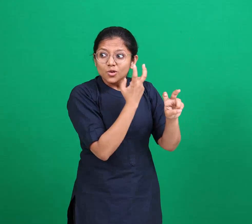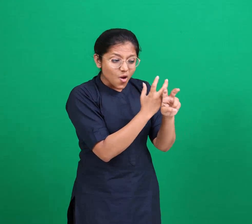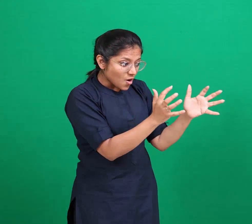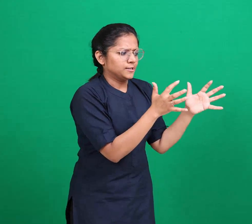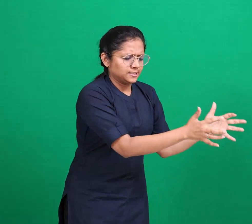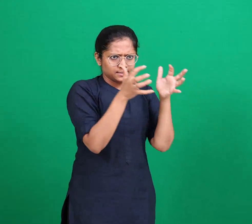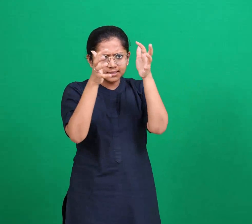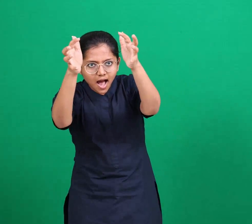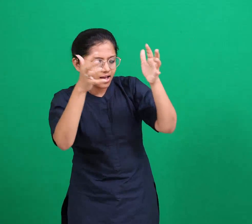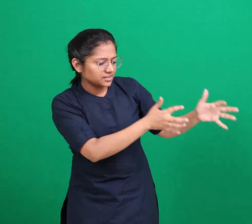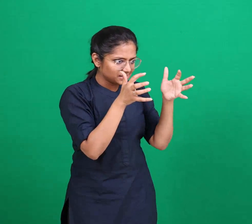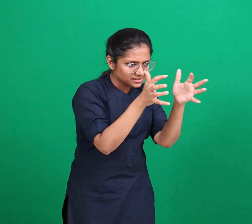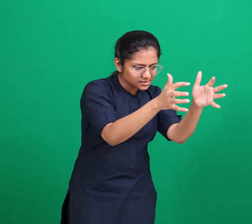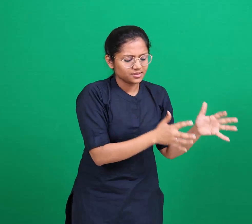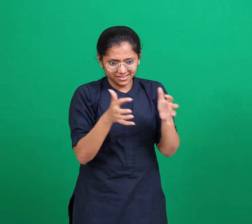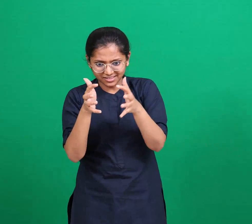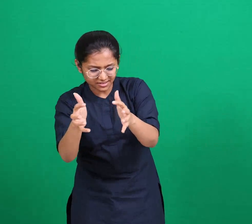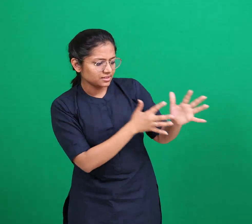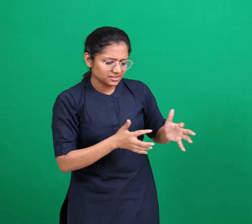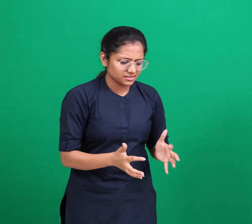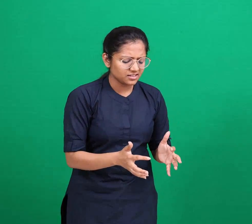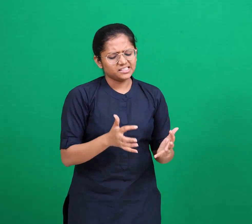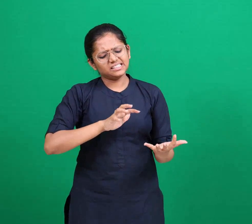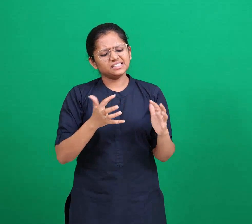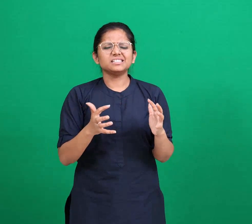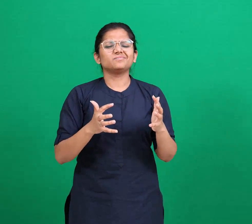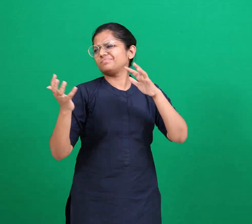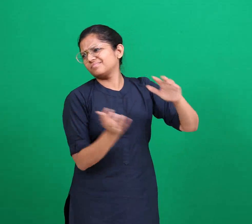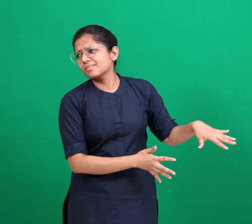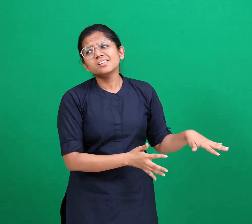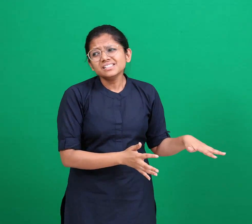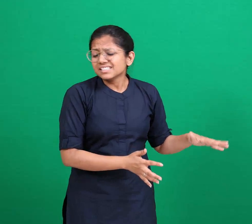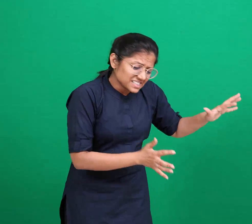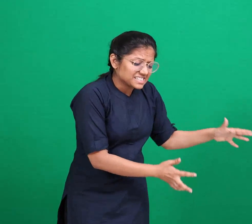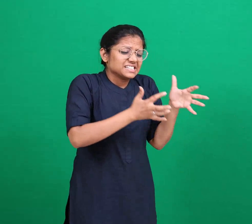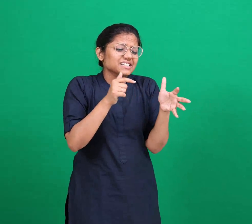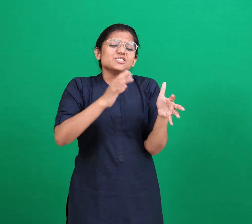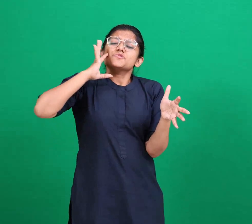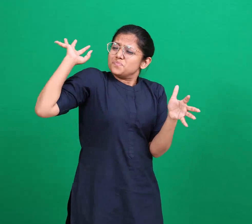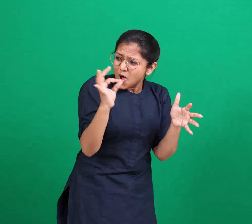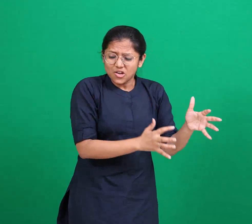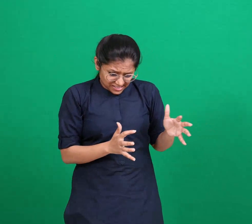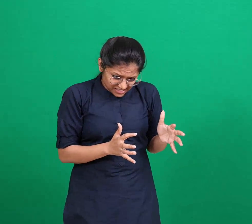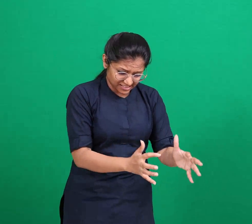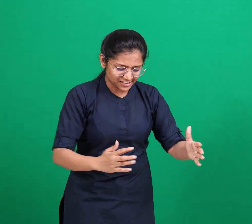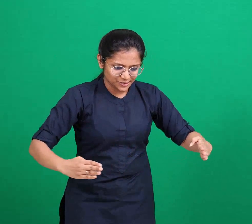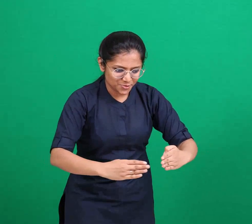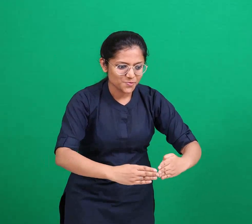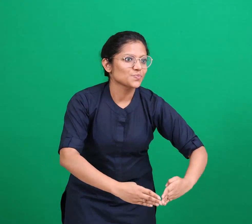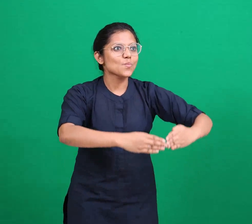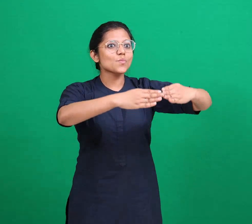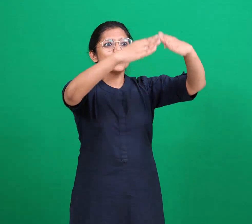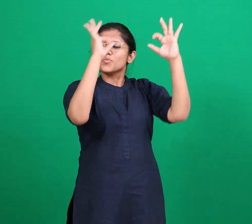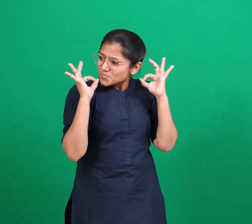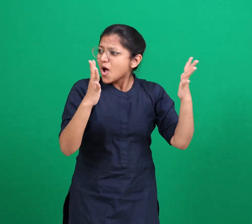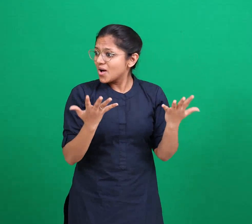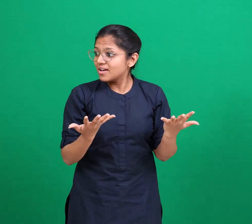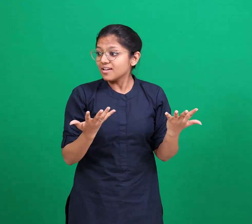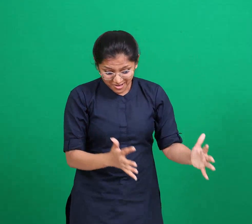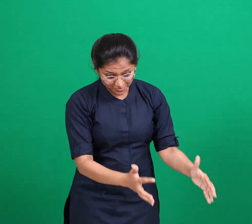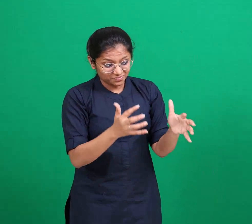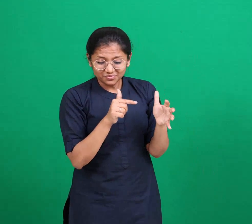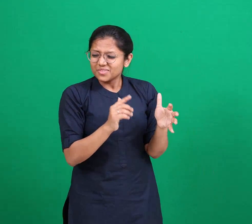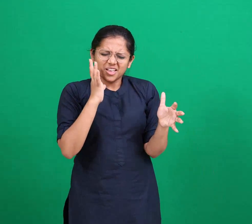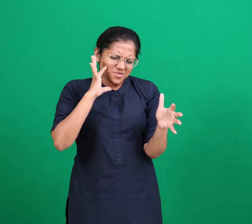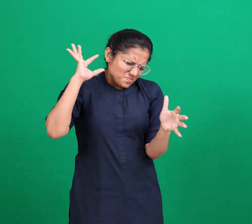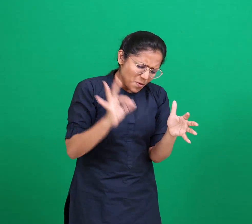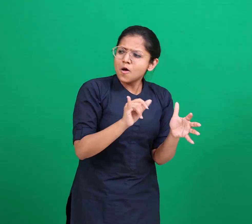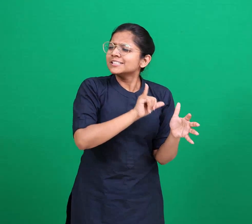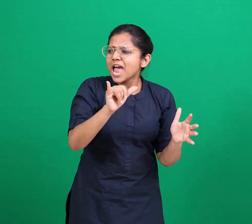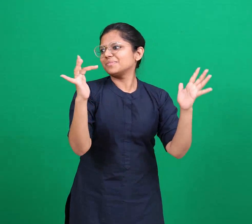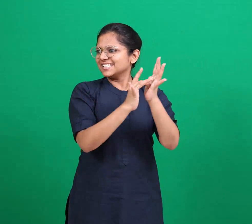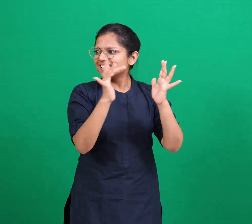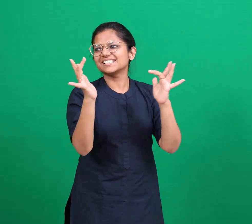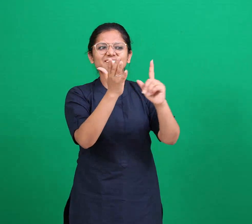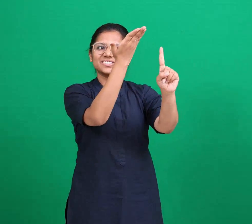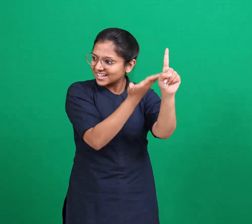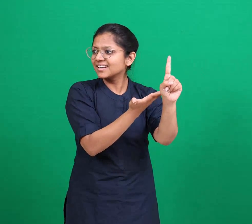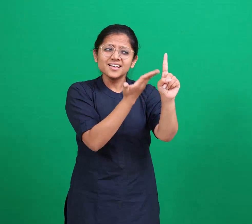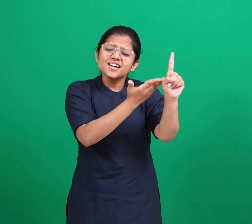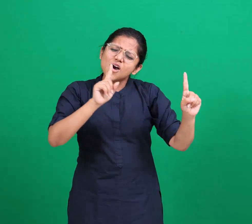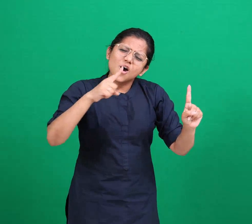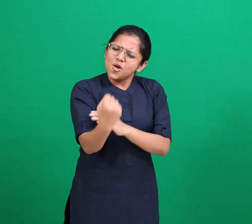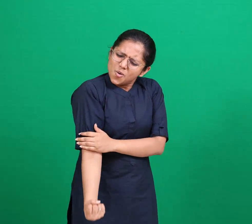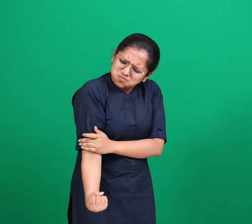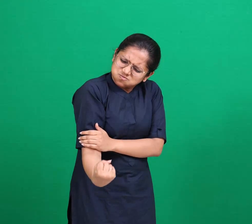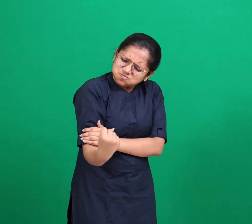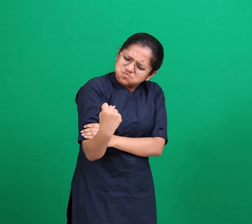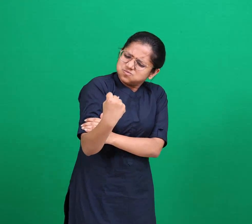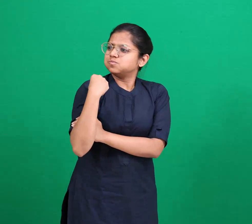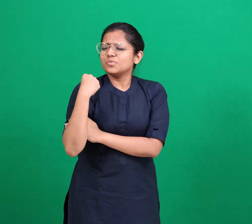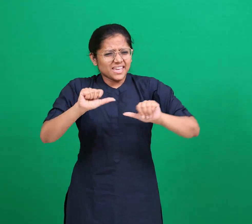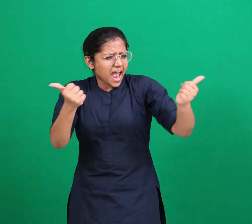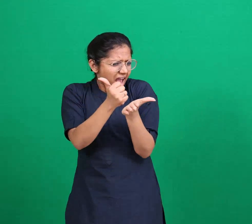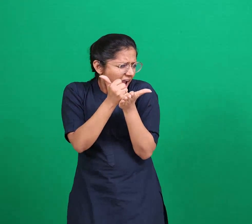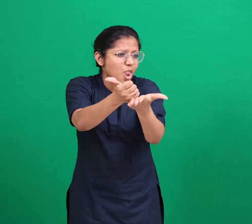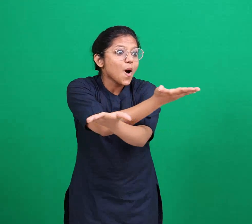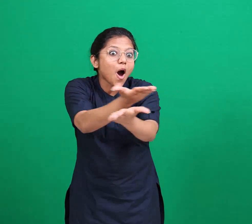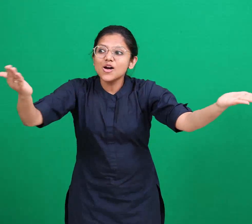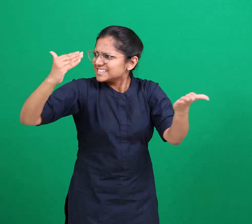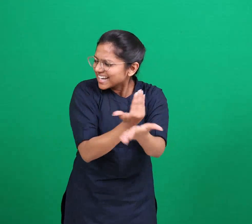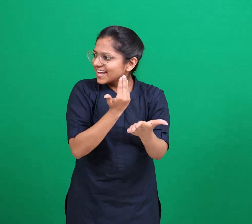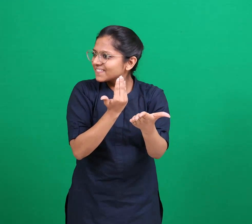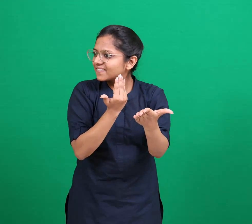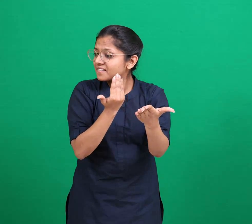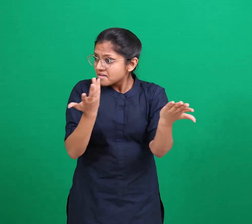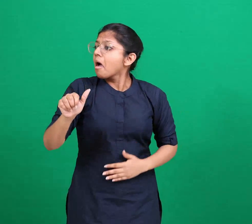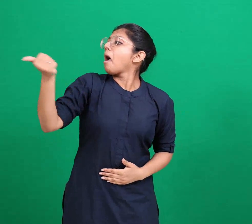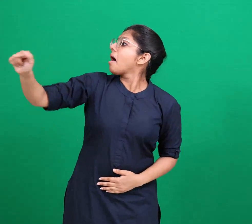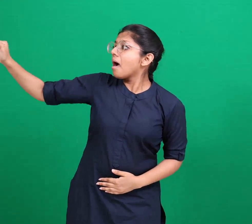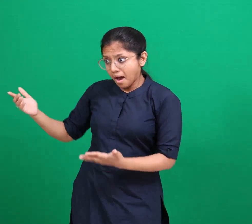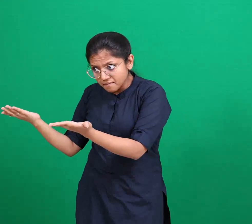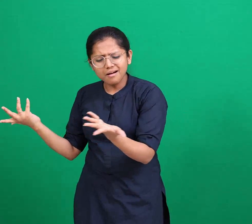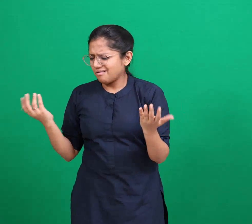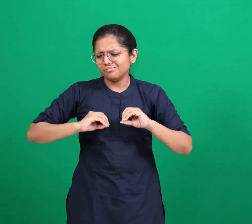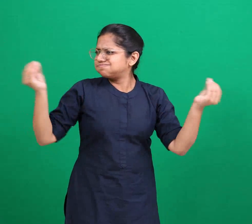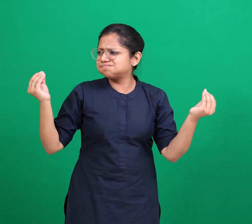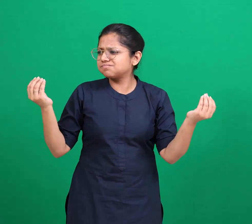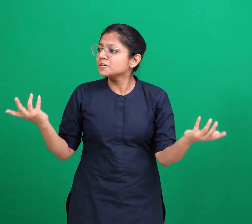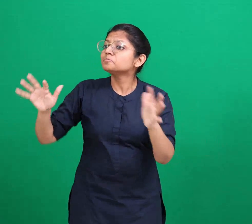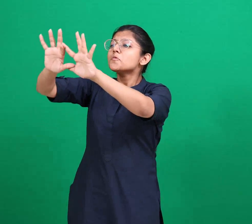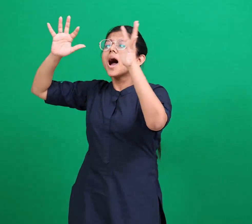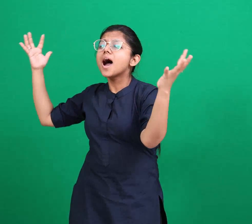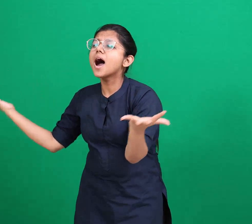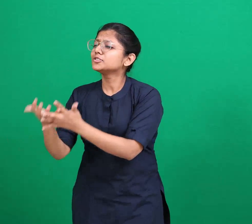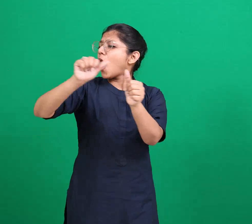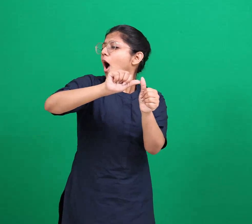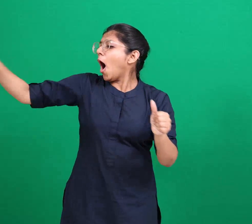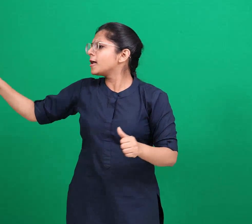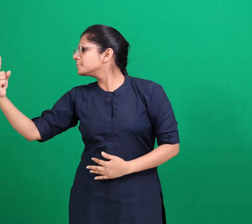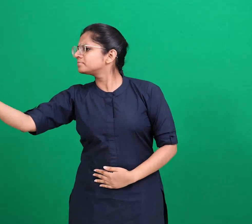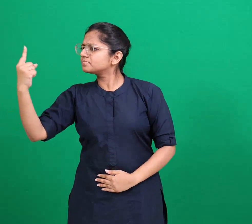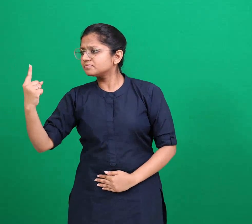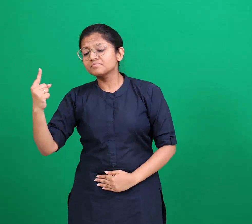This Jesus is ' the stone you builders rejected, which has become the cornerstone.'